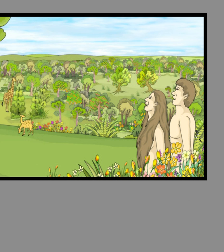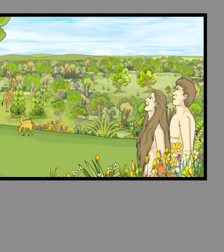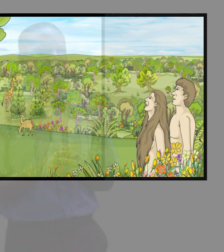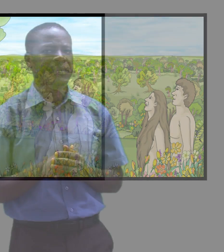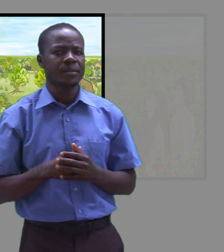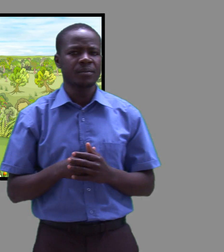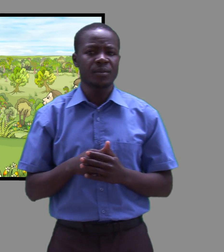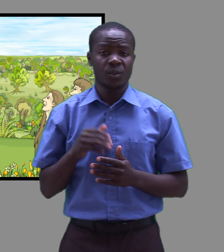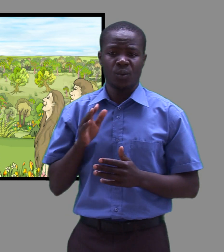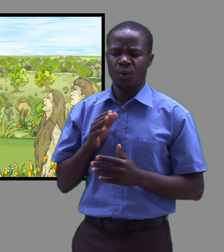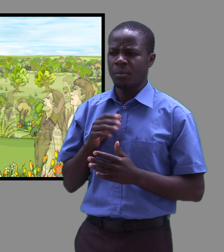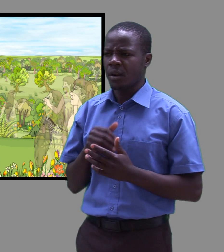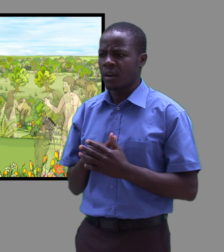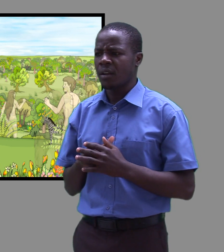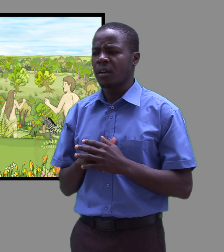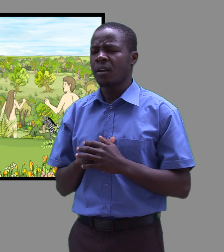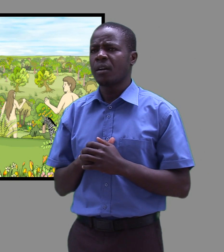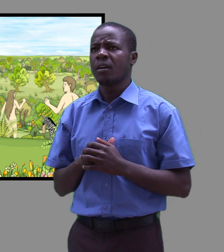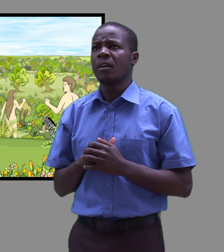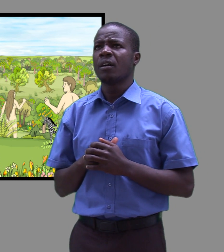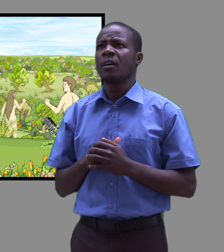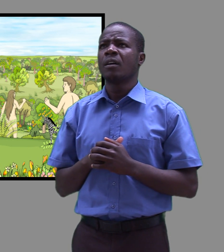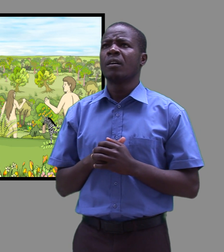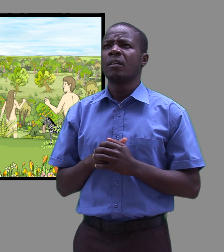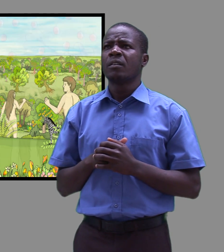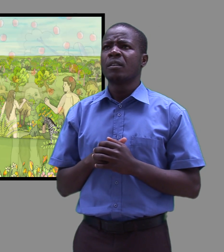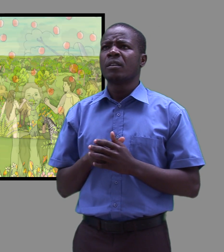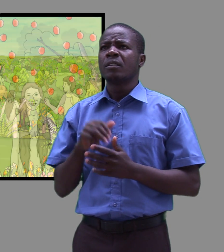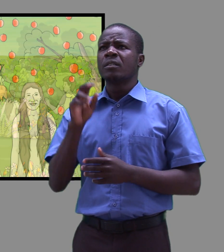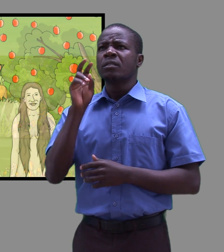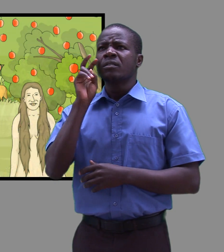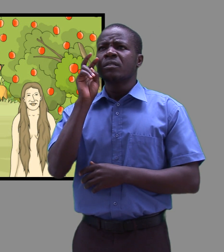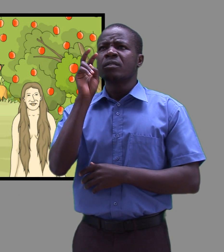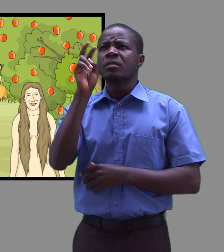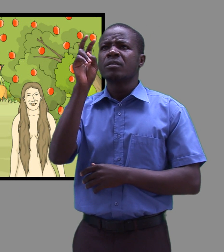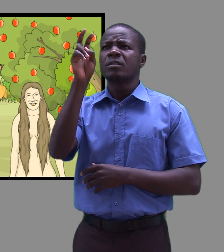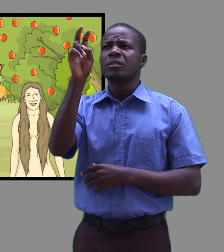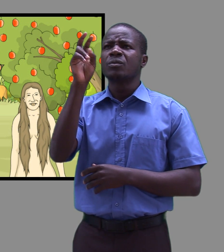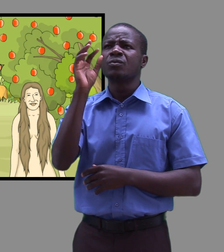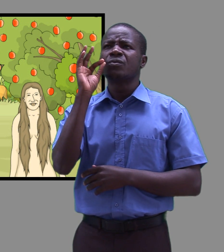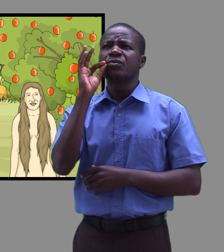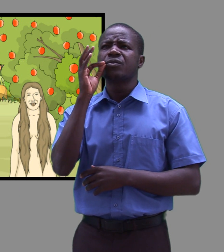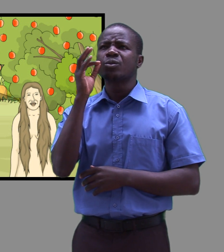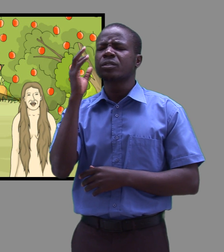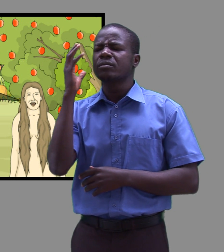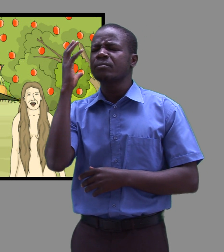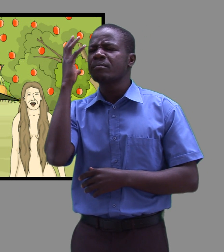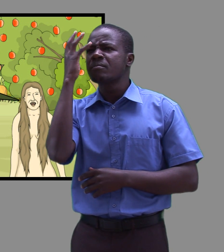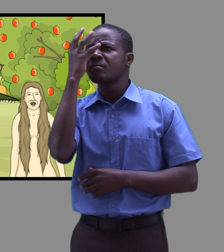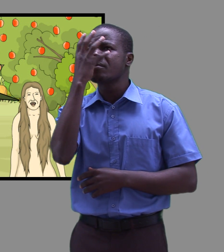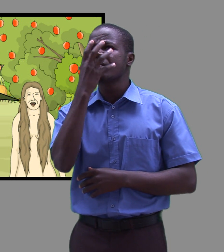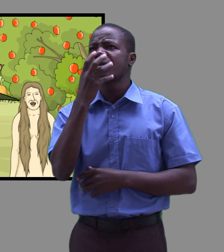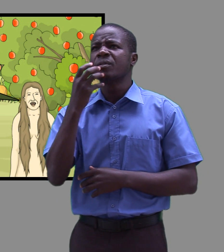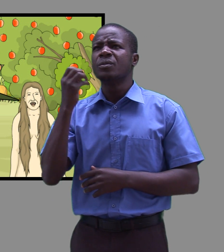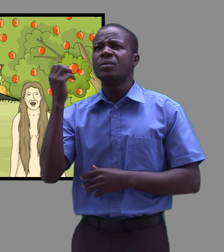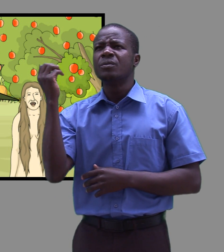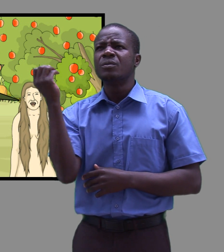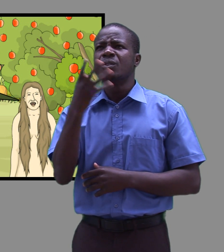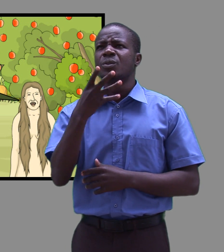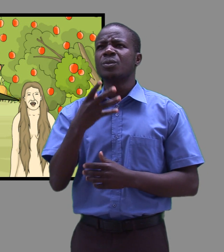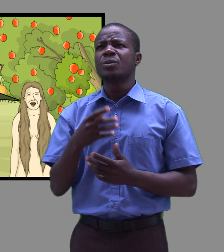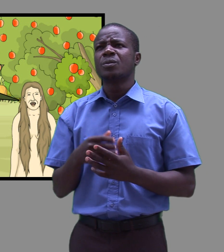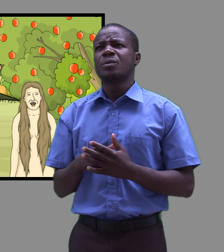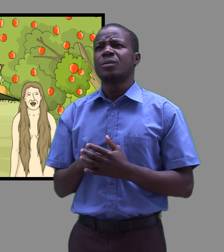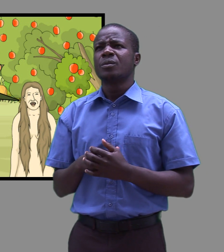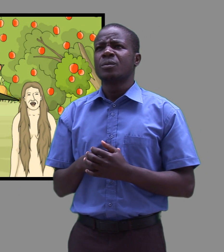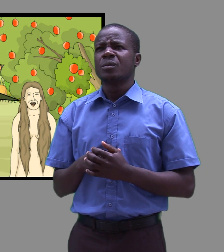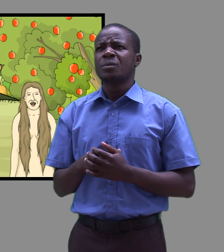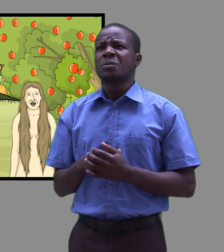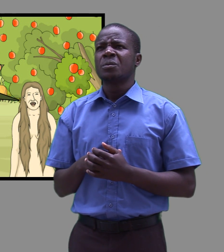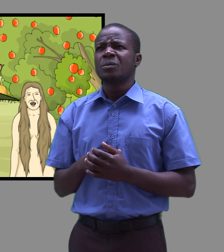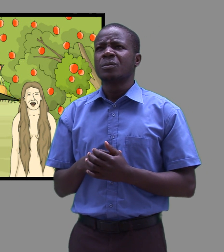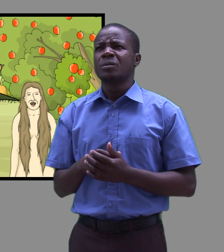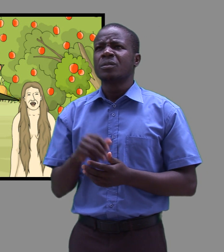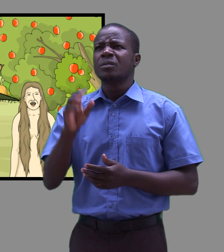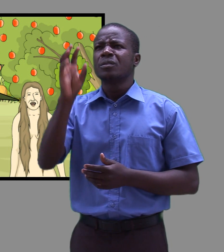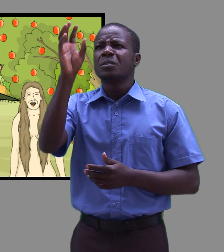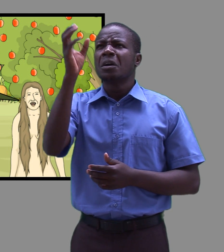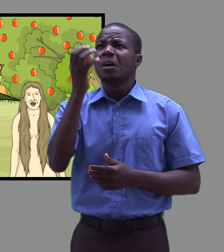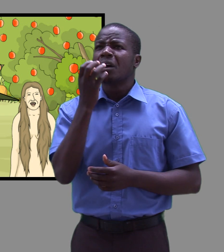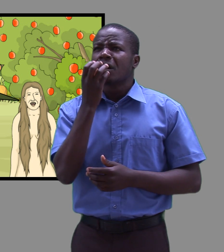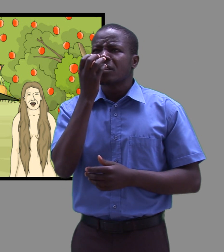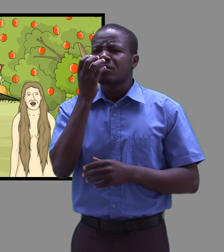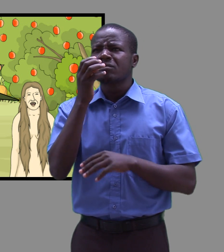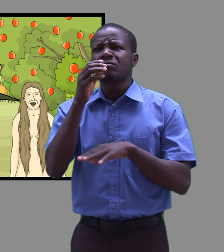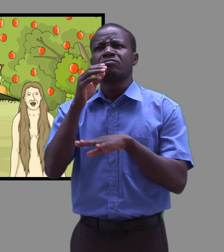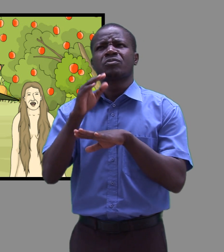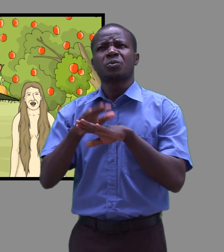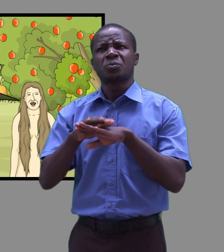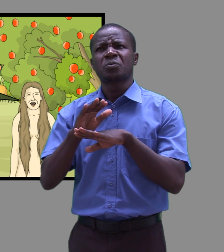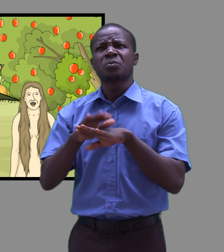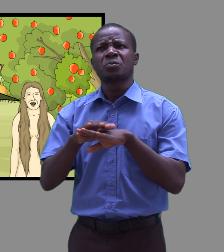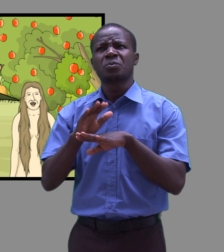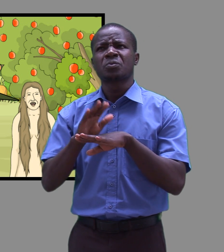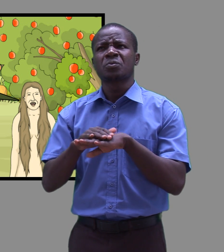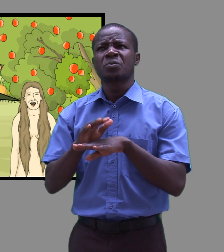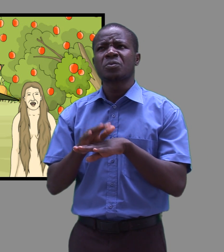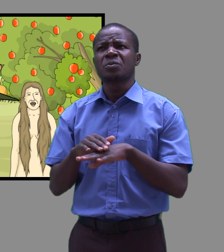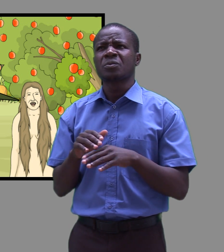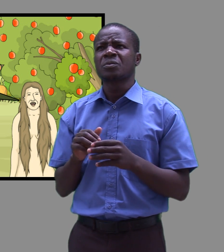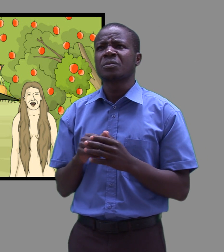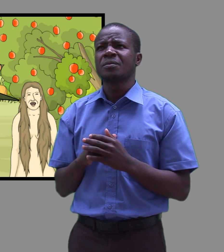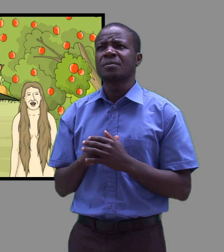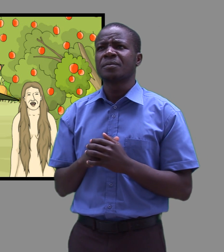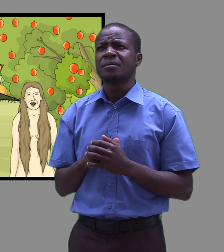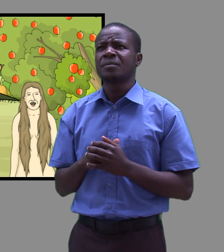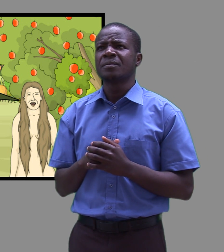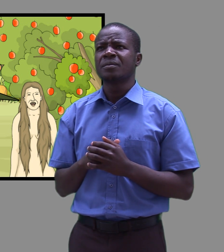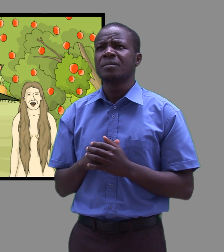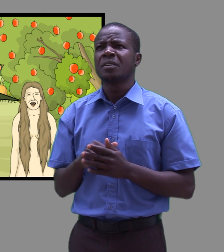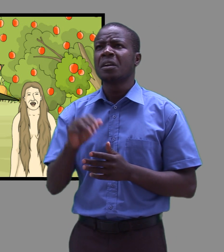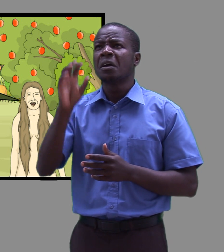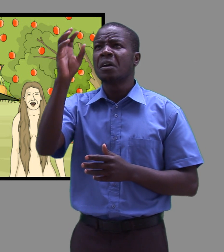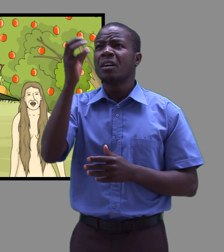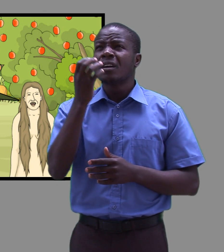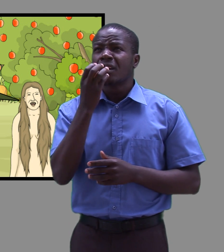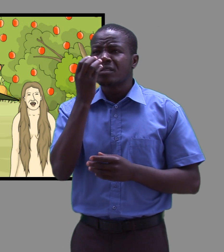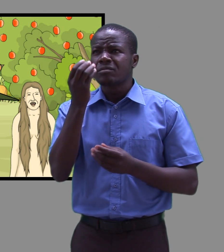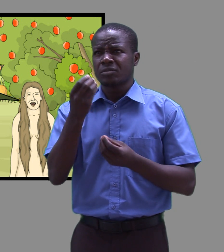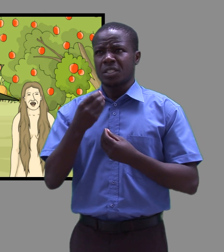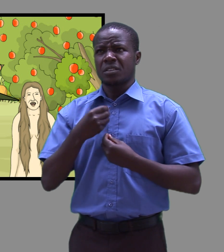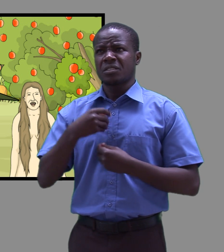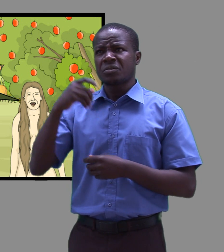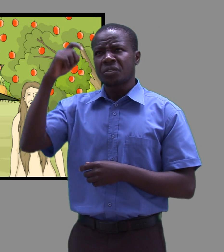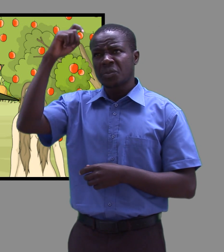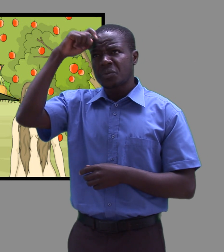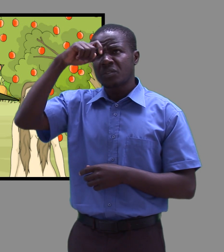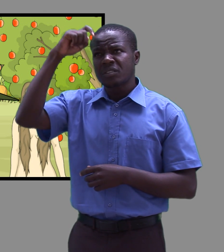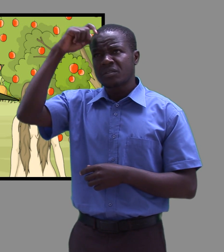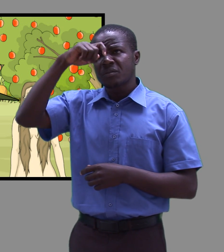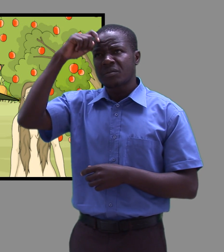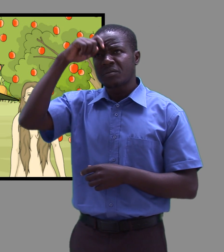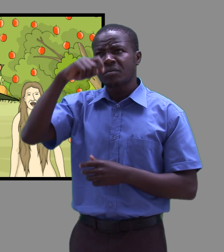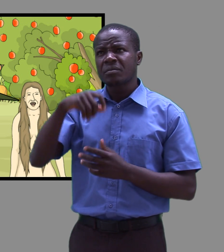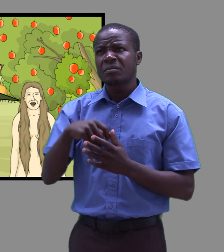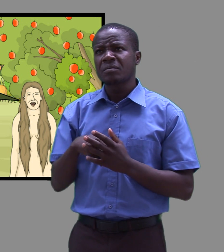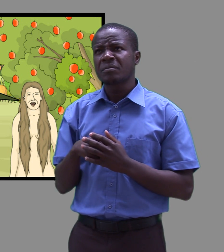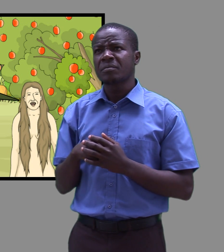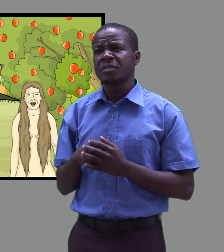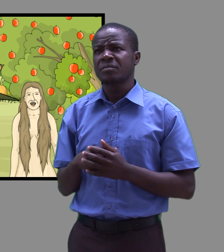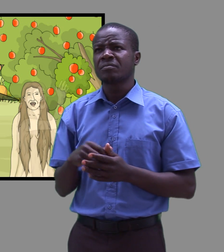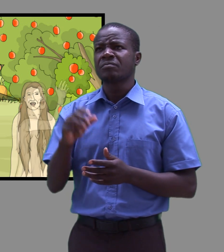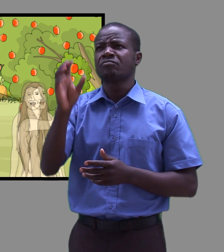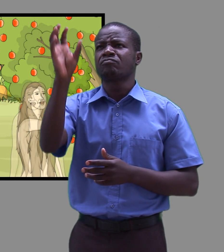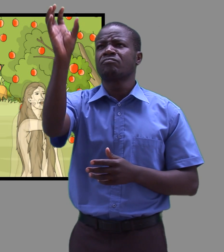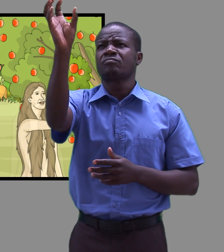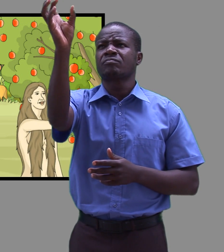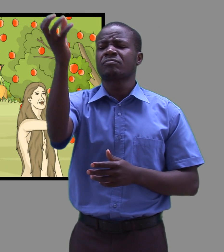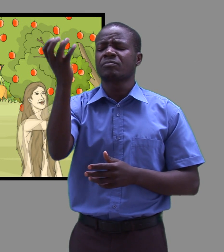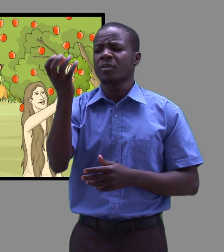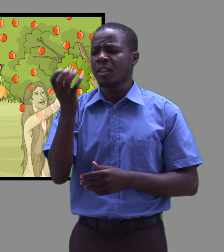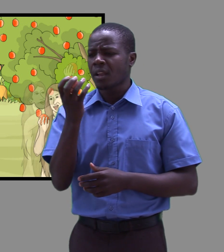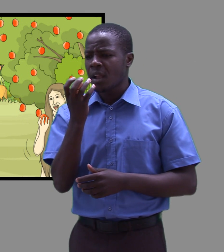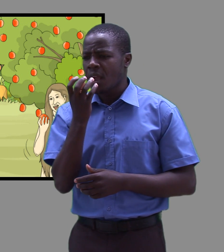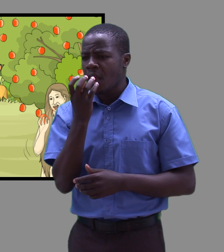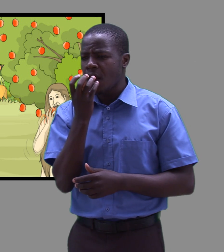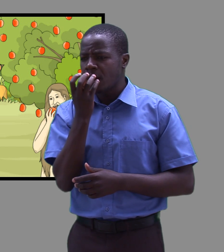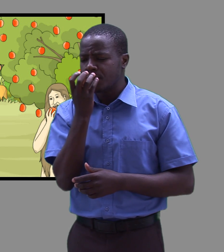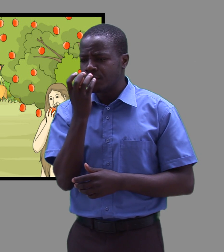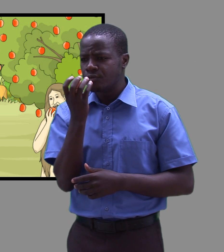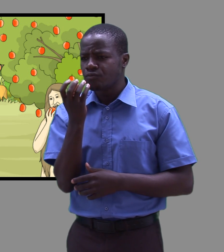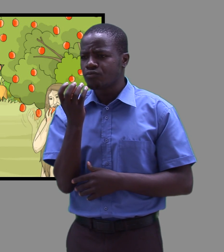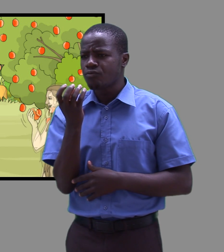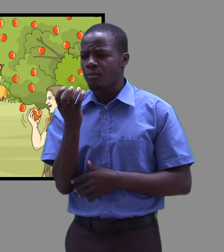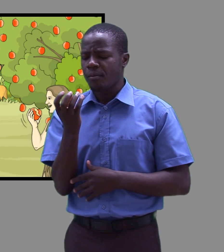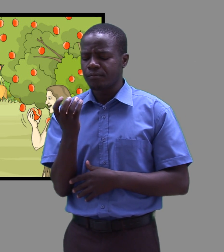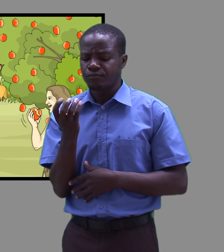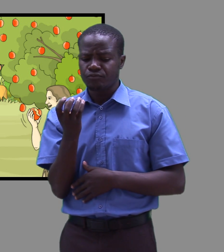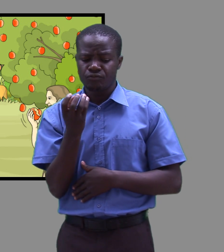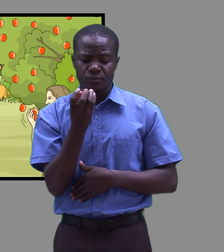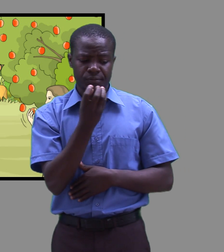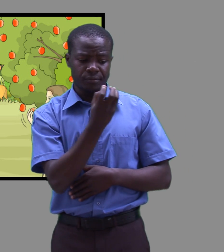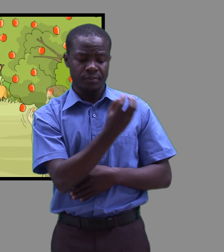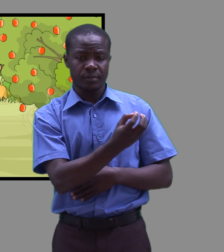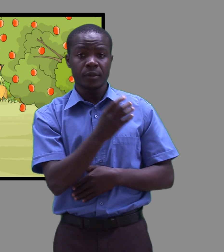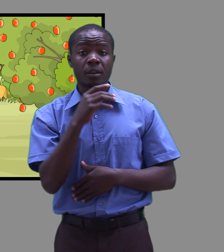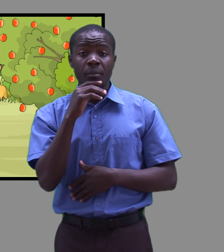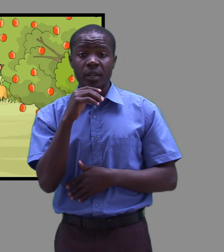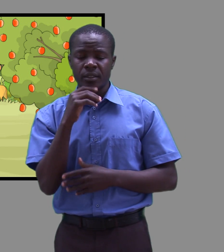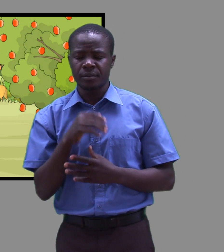When the woman saw that the tree was good for food and pleasing to the eyes, and that it was desirable for obtaining wisdom, she took the fruit and ate it.